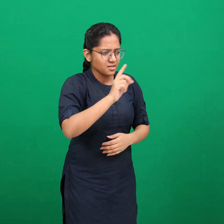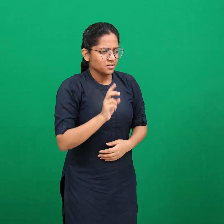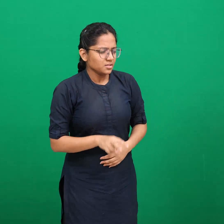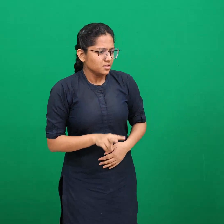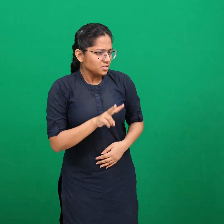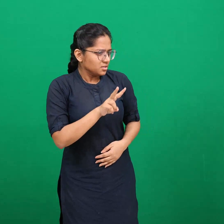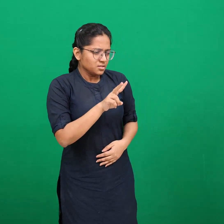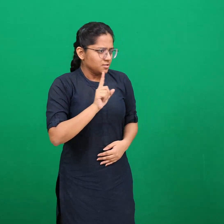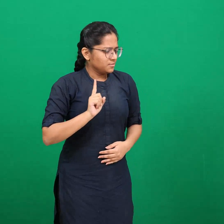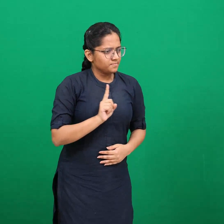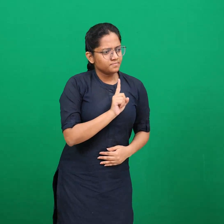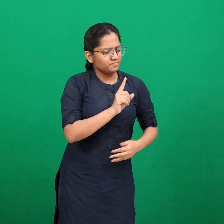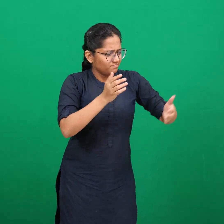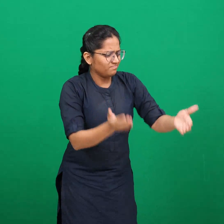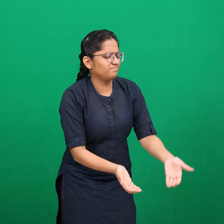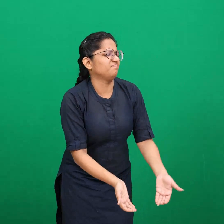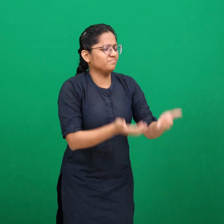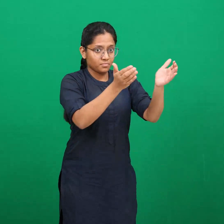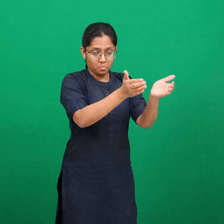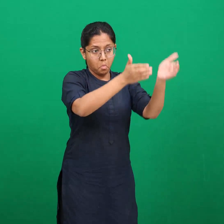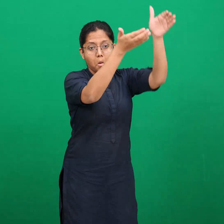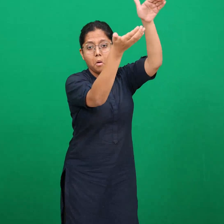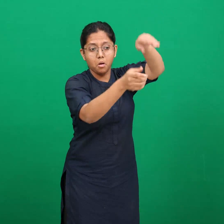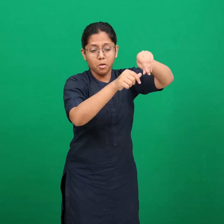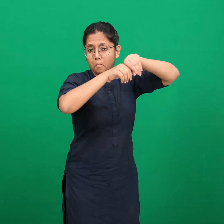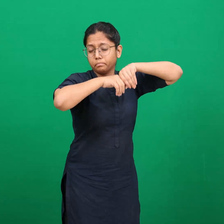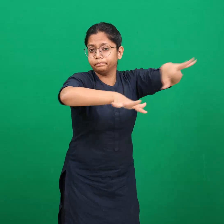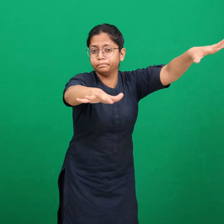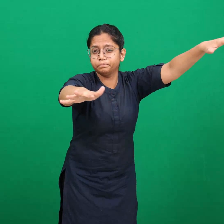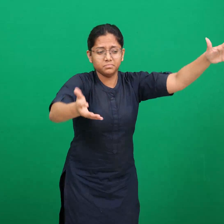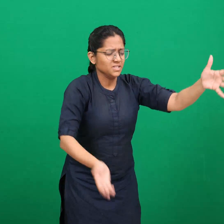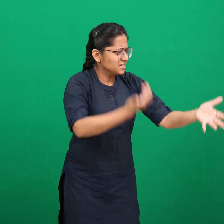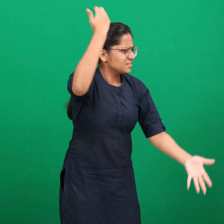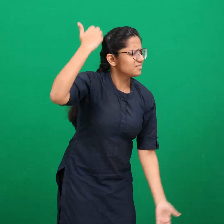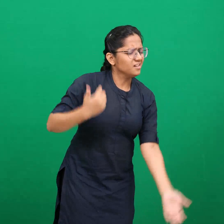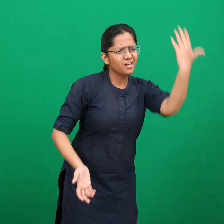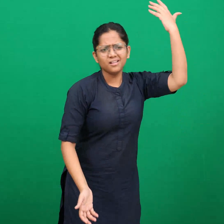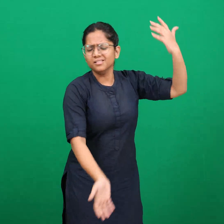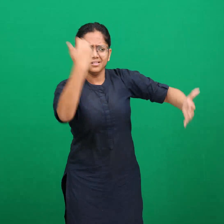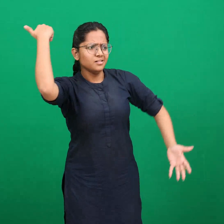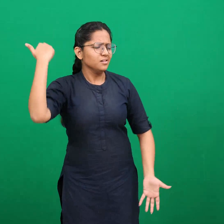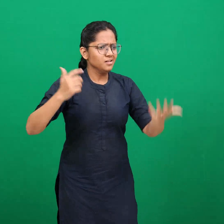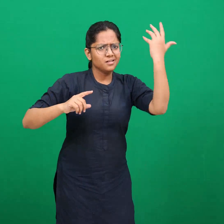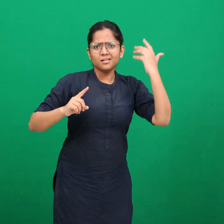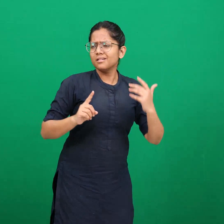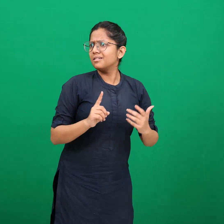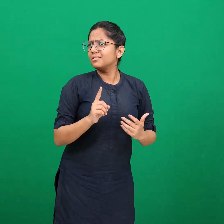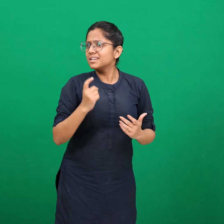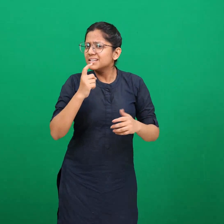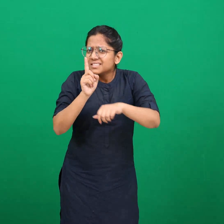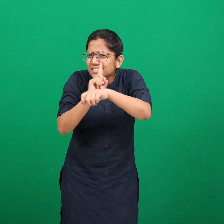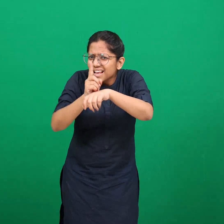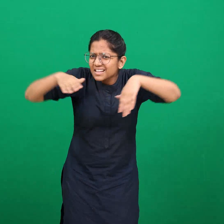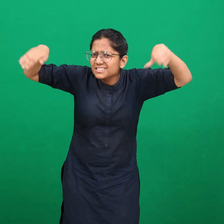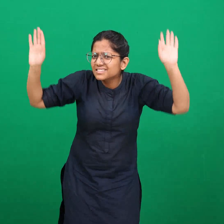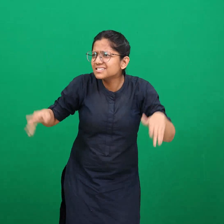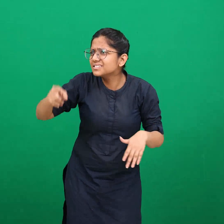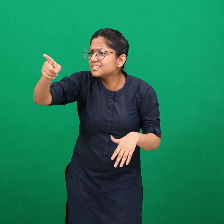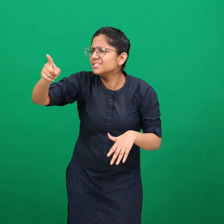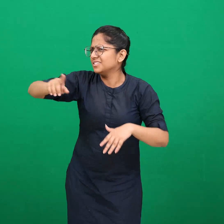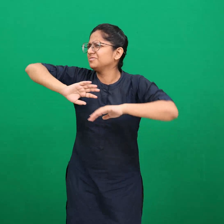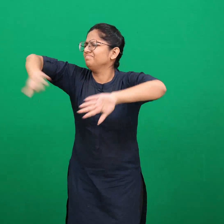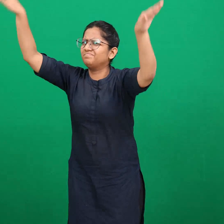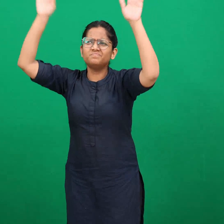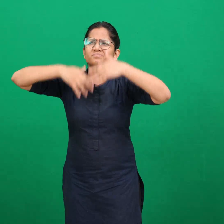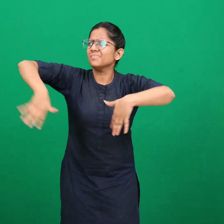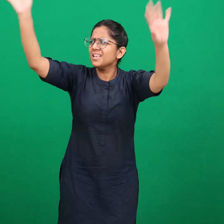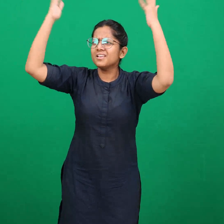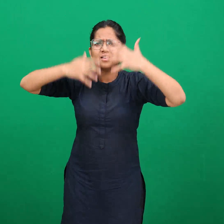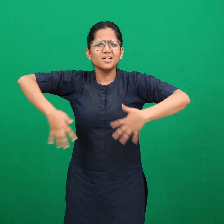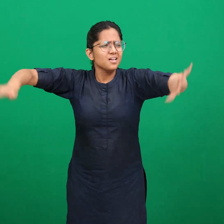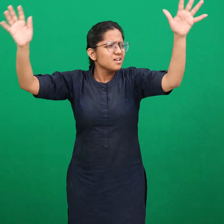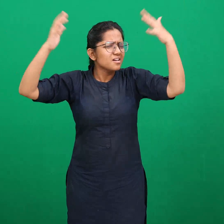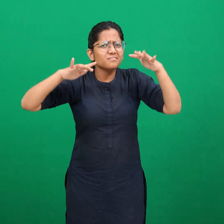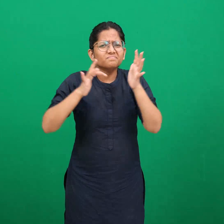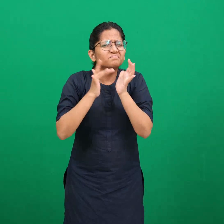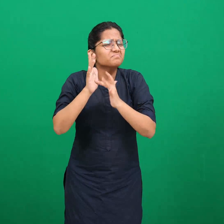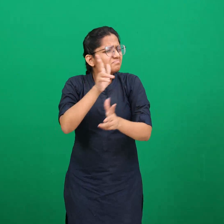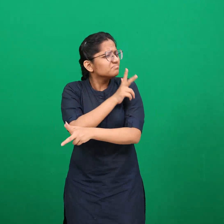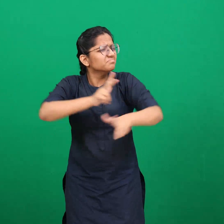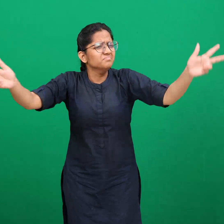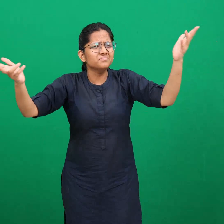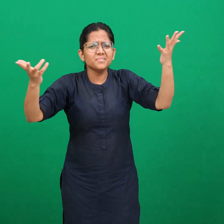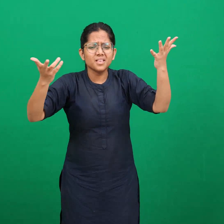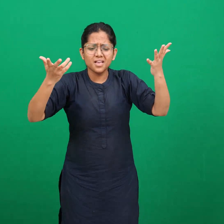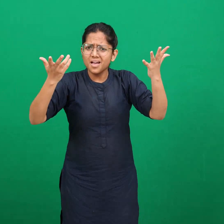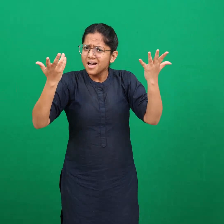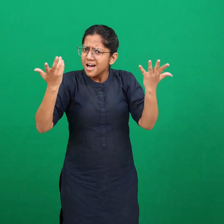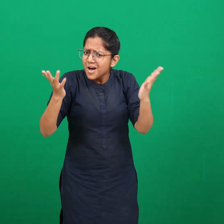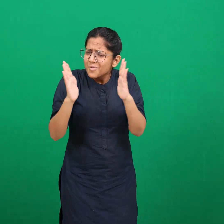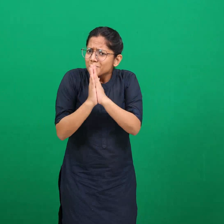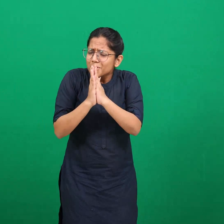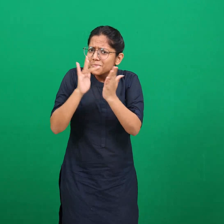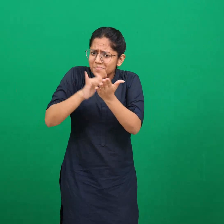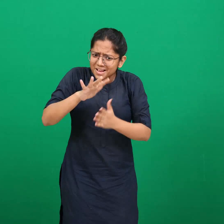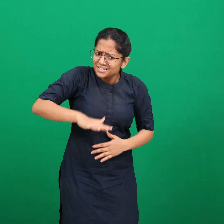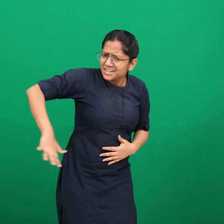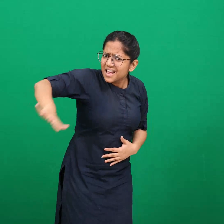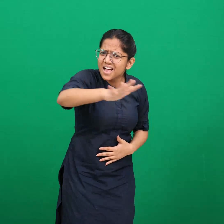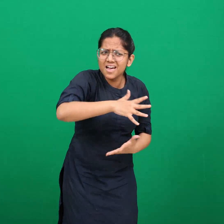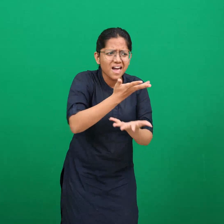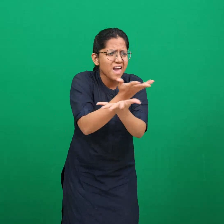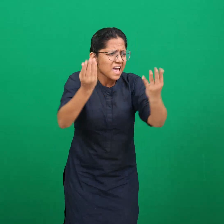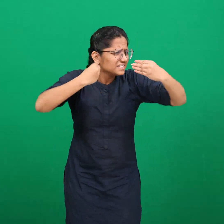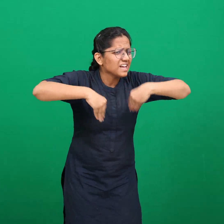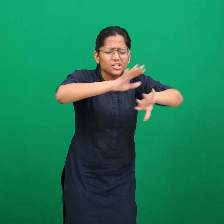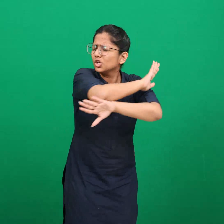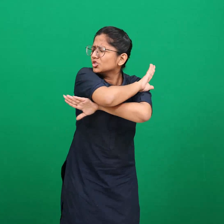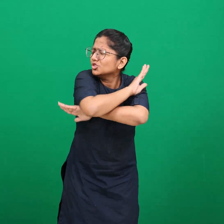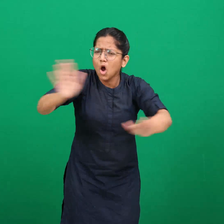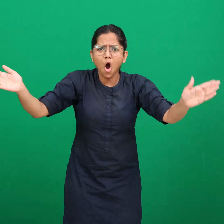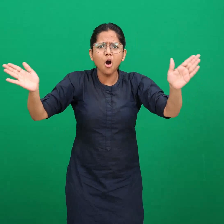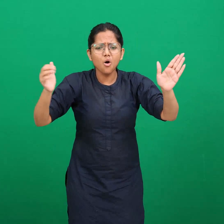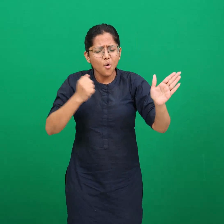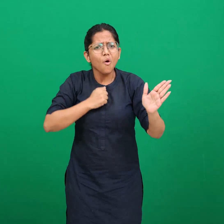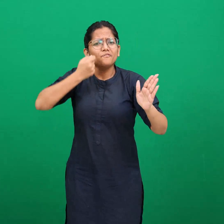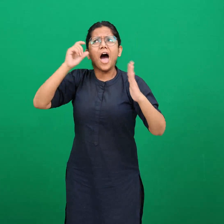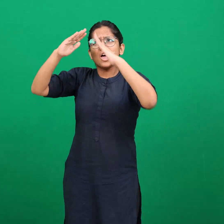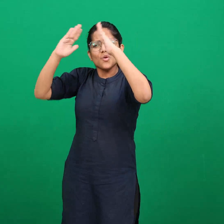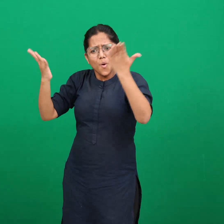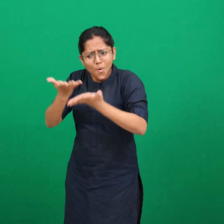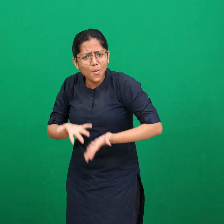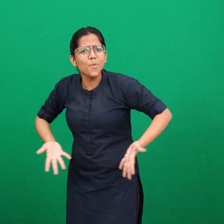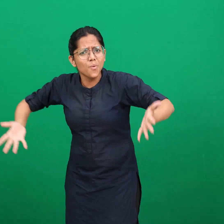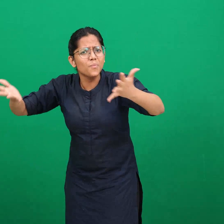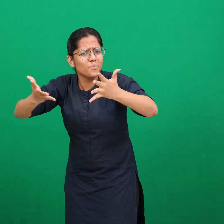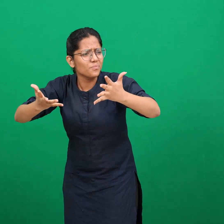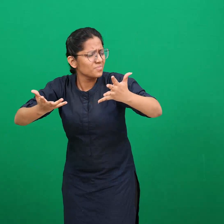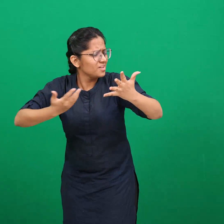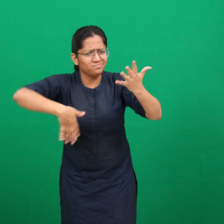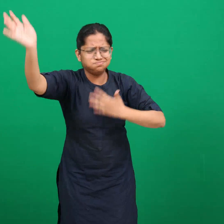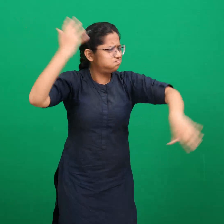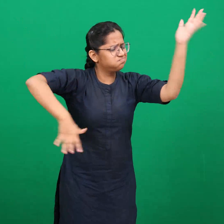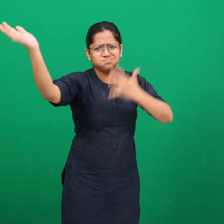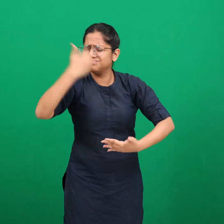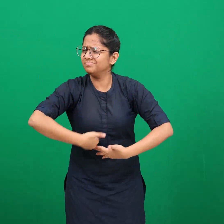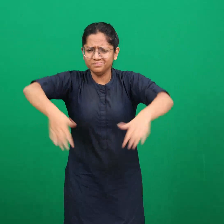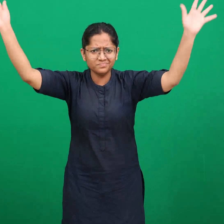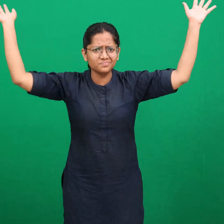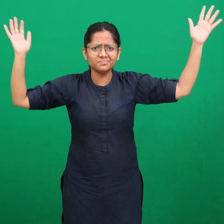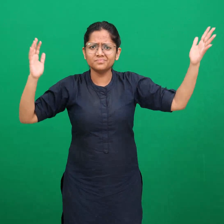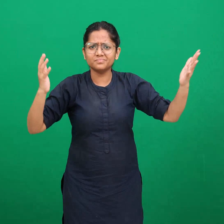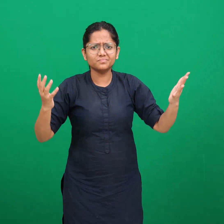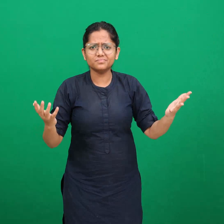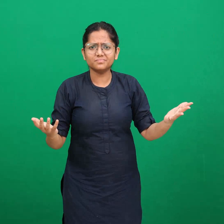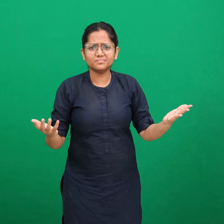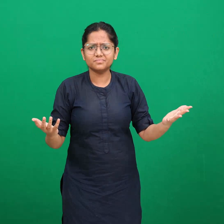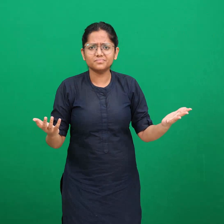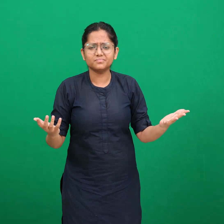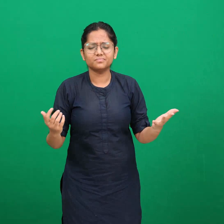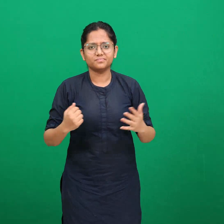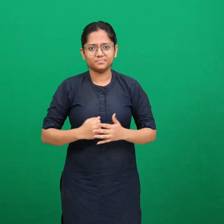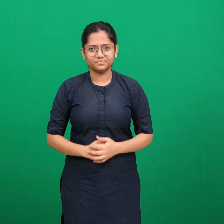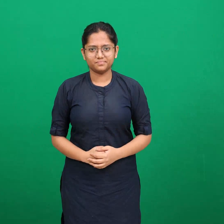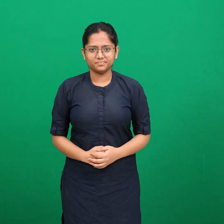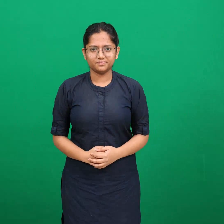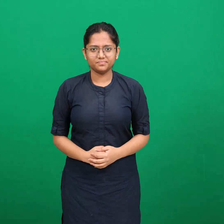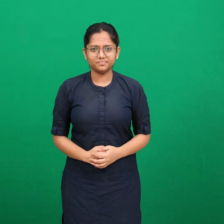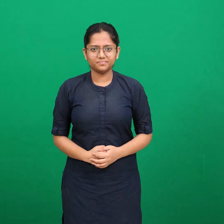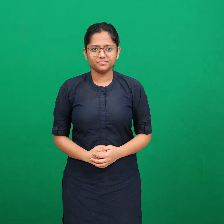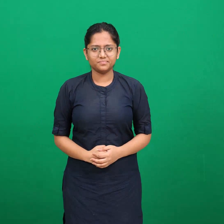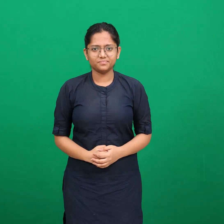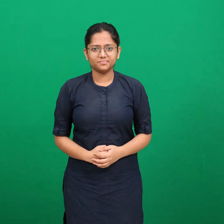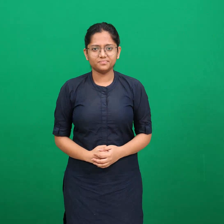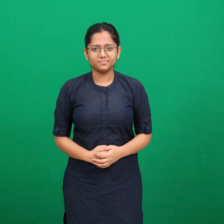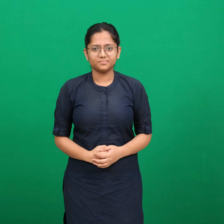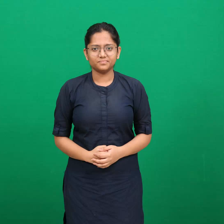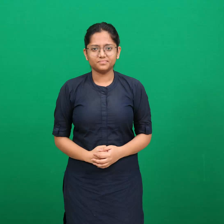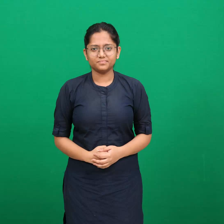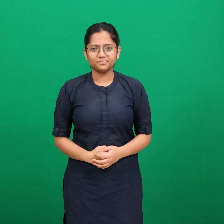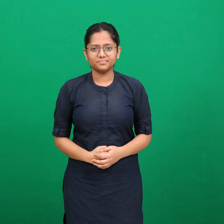To those selling doves He said, "Get these out of here! How dare you turn My Father's house into a marketplace!"